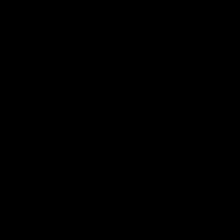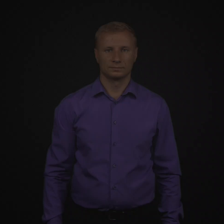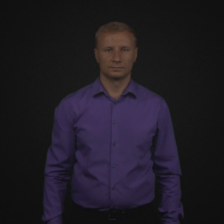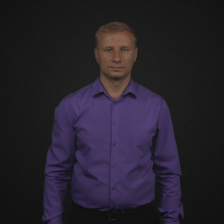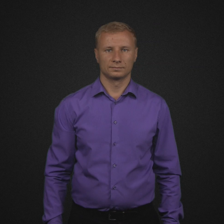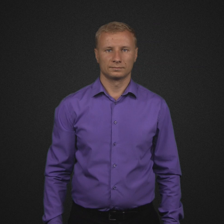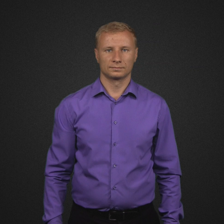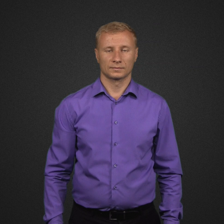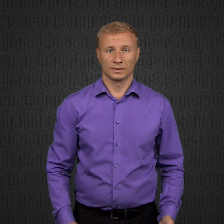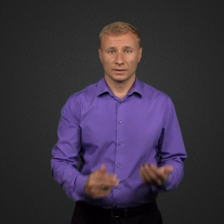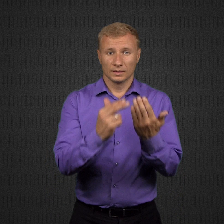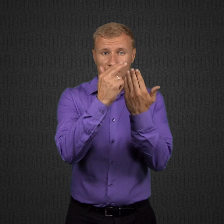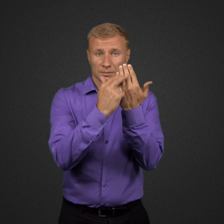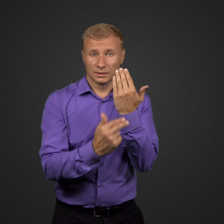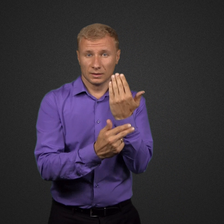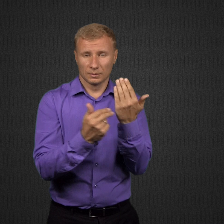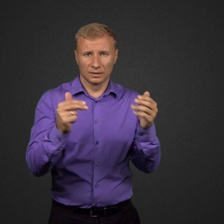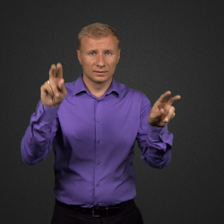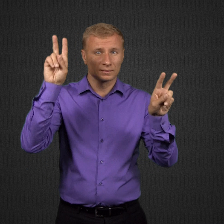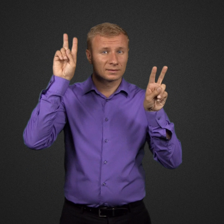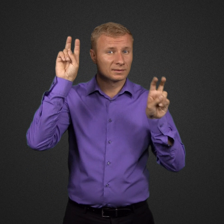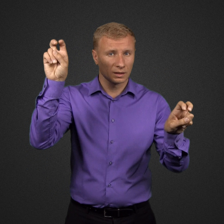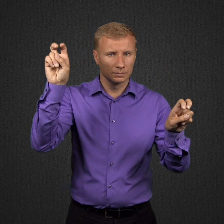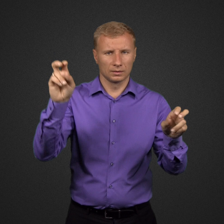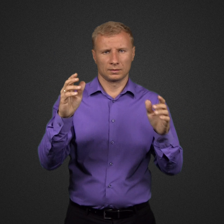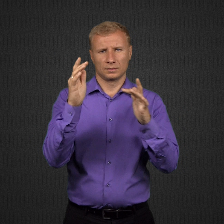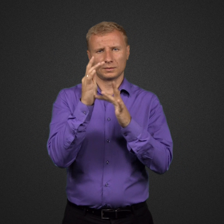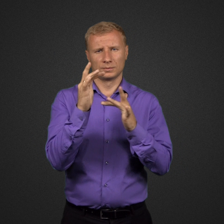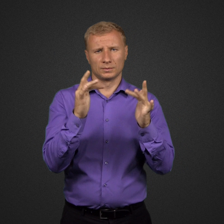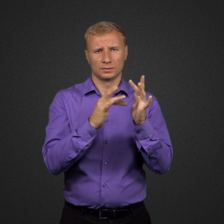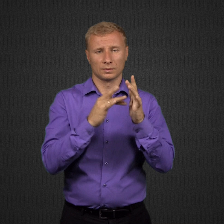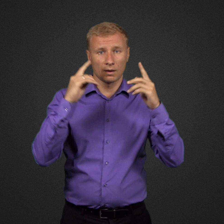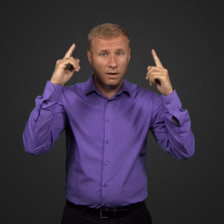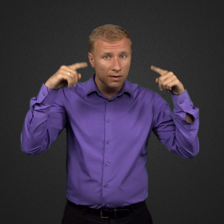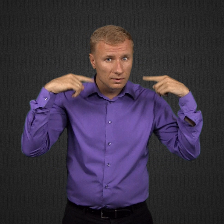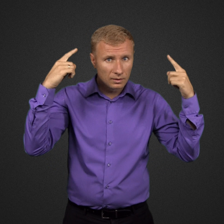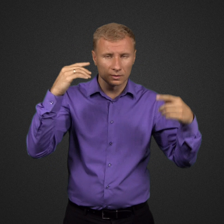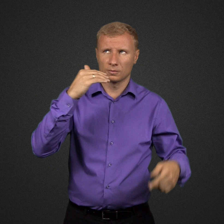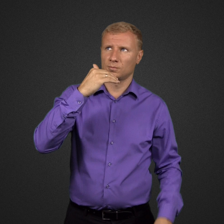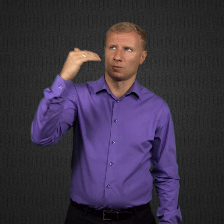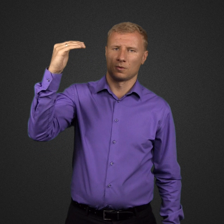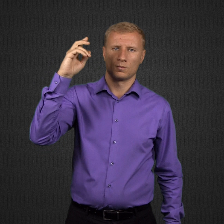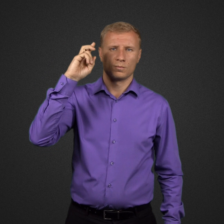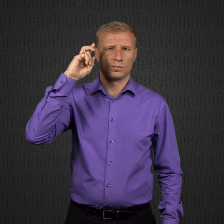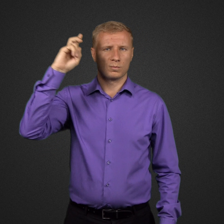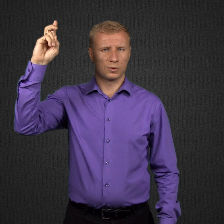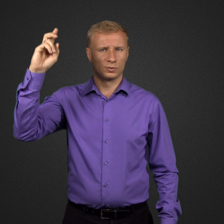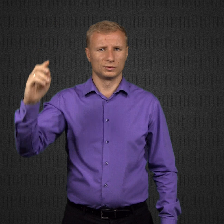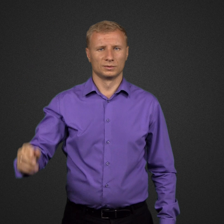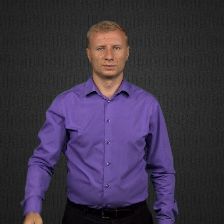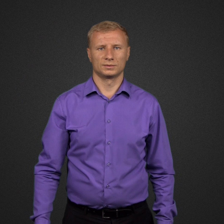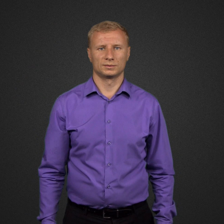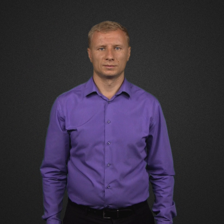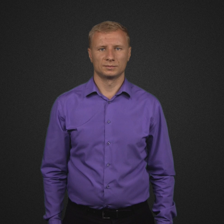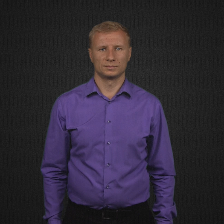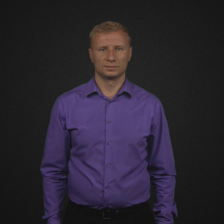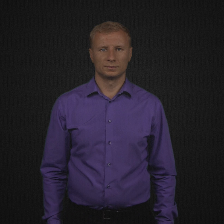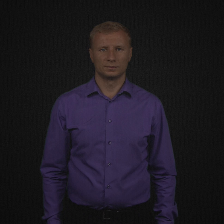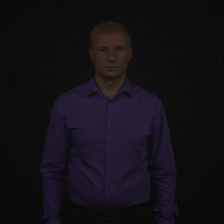Jesus - God's lamb